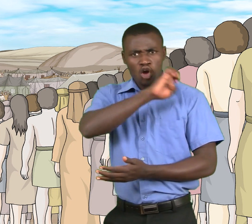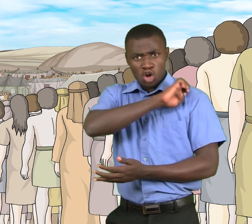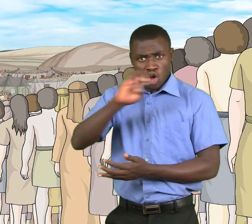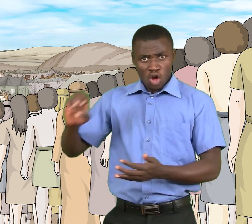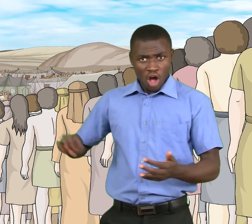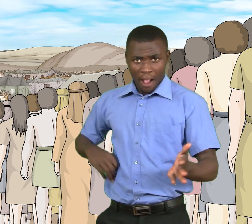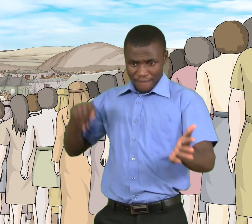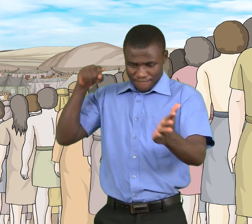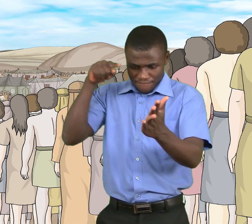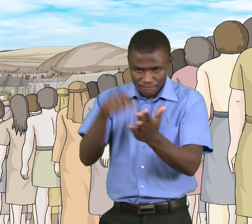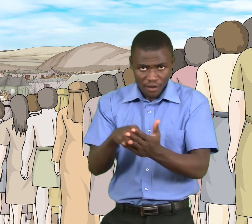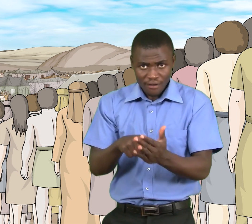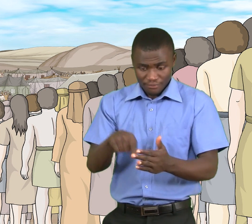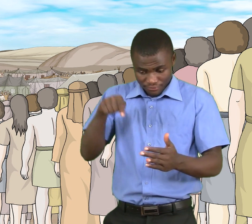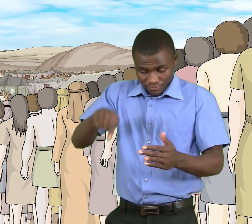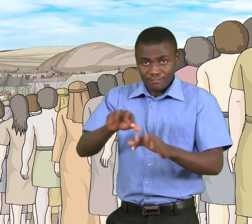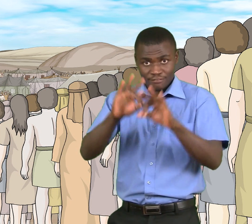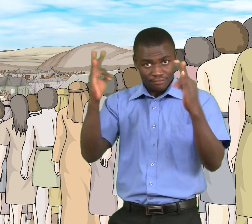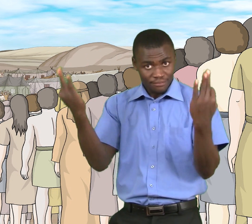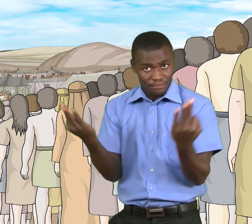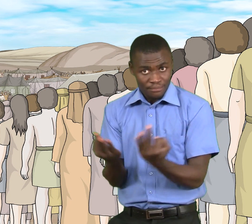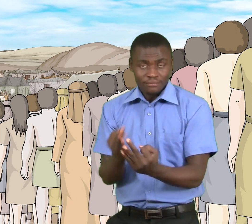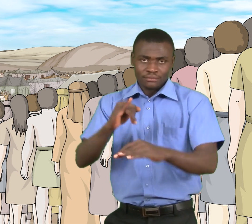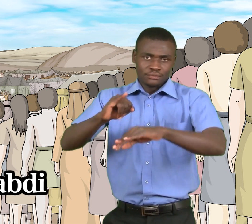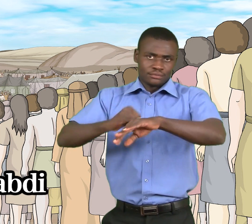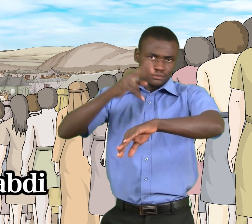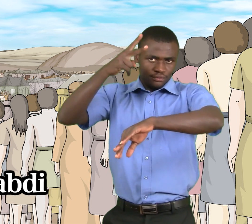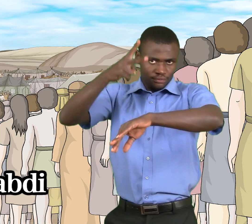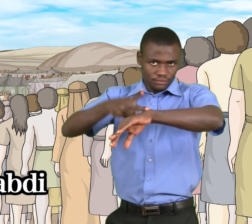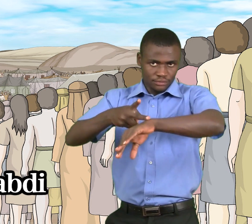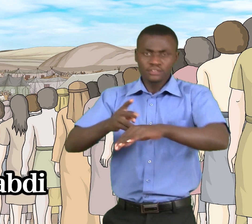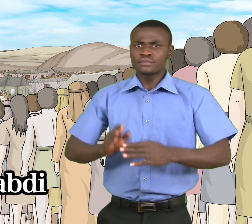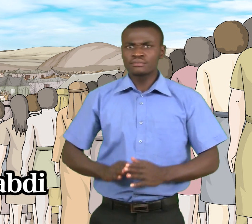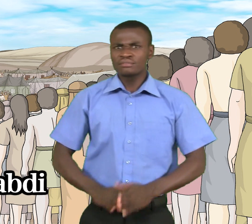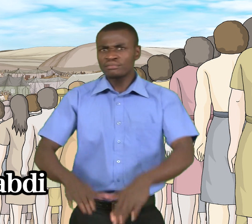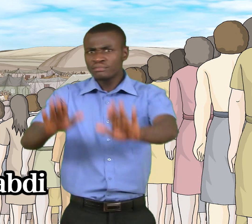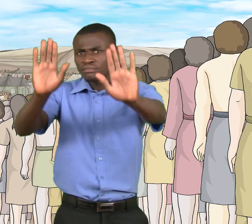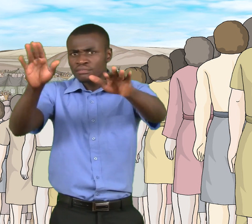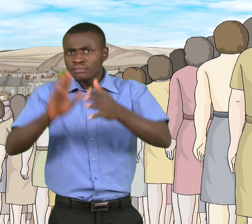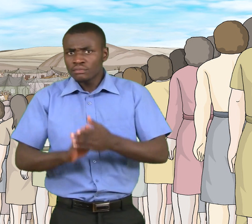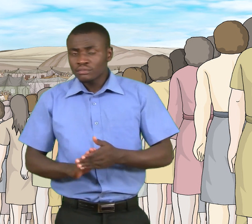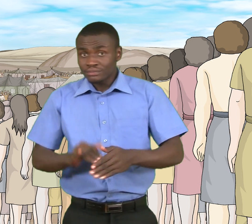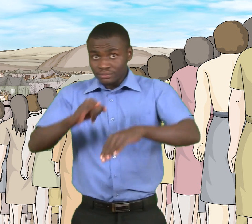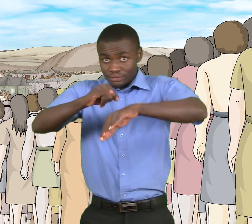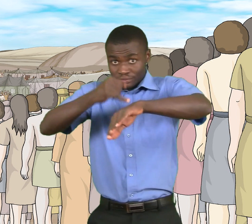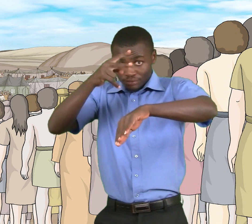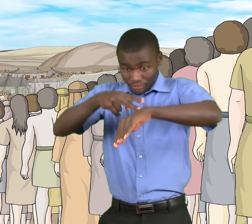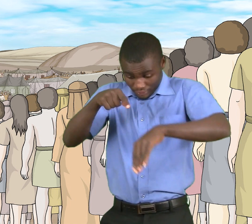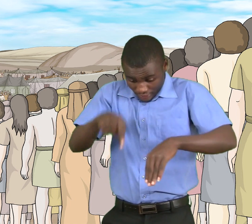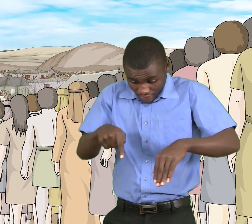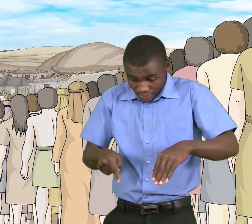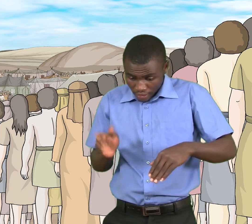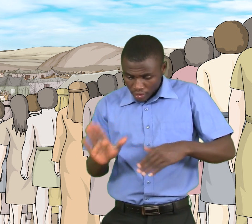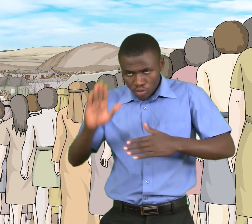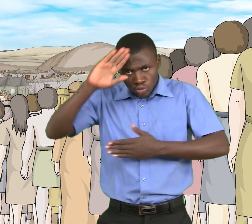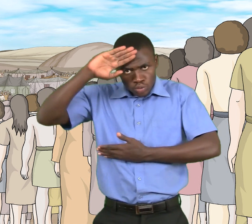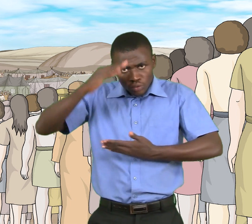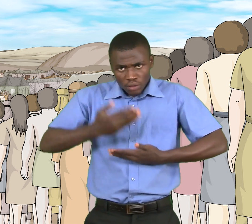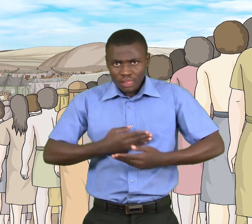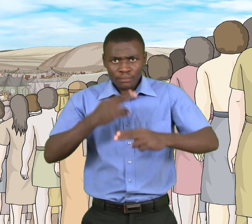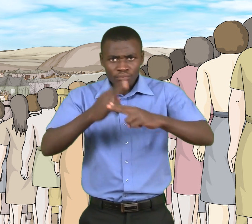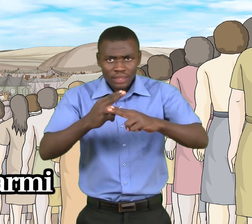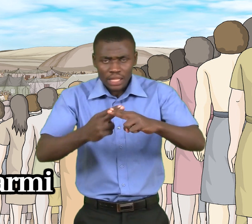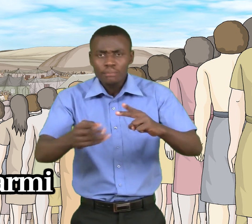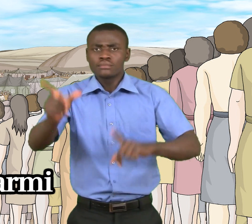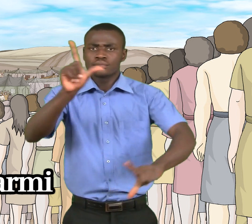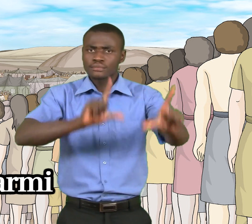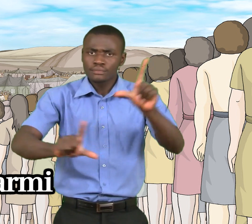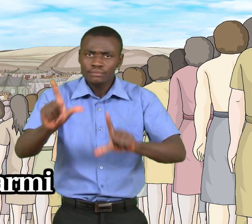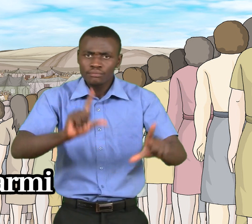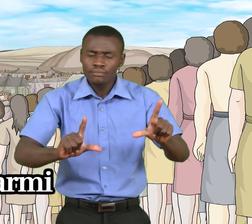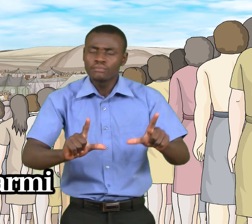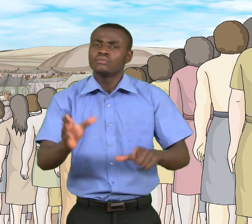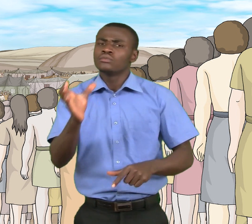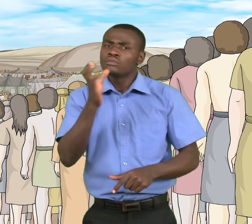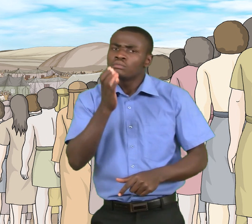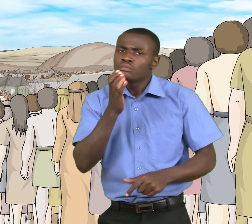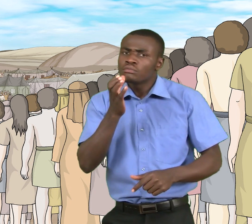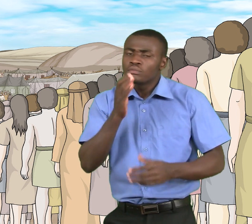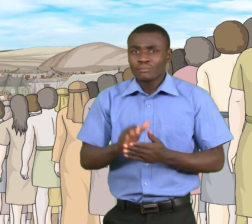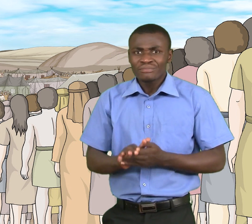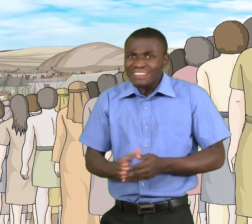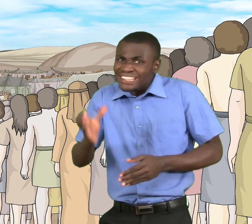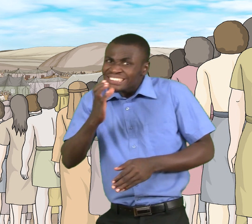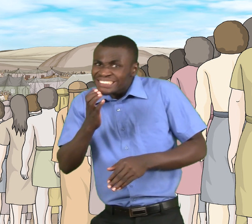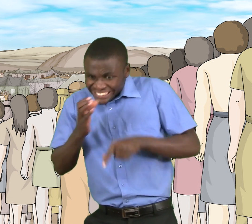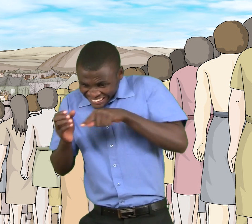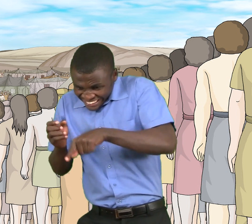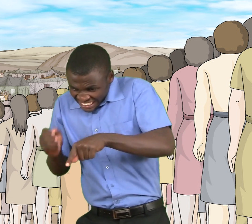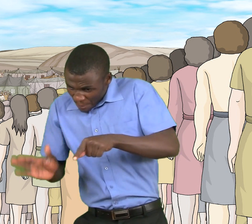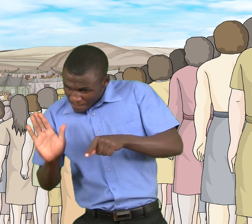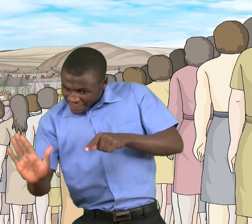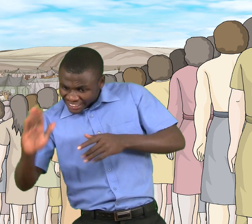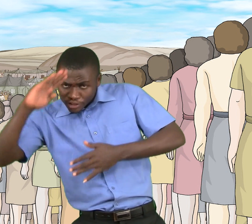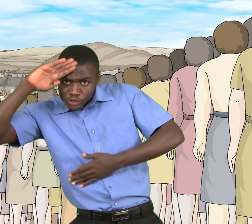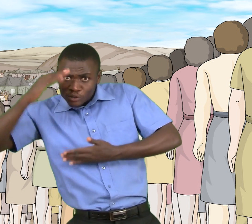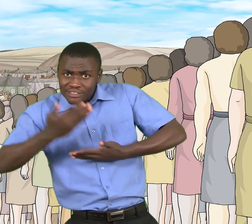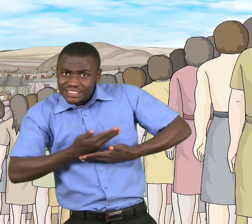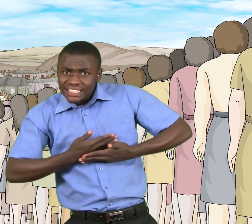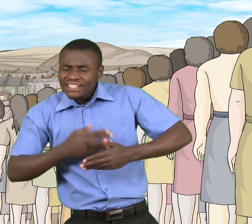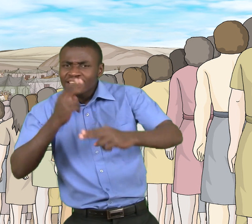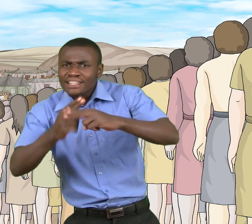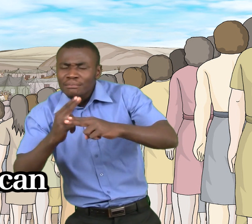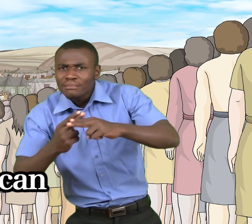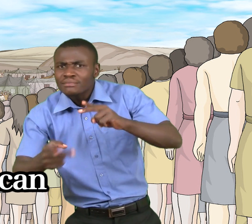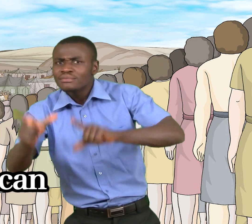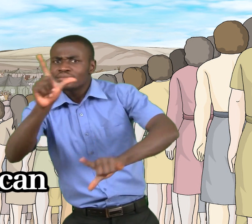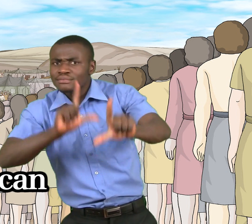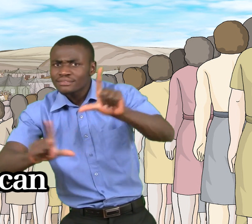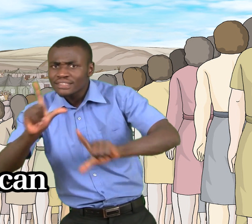He had the clans of Judah come forward, and the clan of the Zerahites was selected. He had the clan of the Zerahites come forward, and the family of Zabdi was selected.